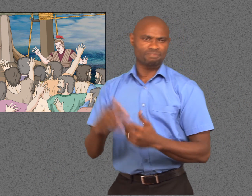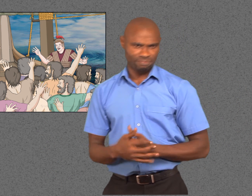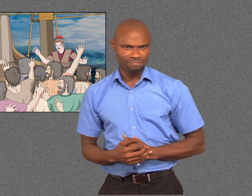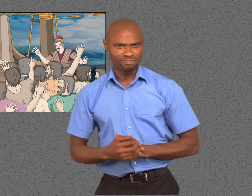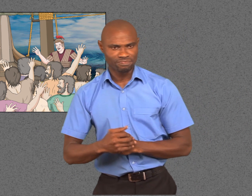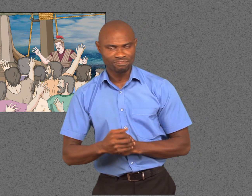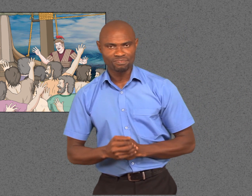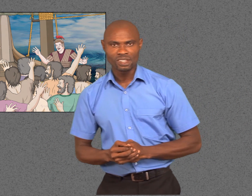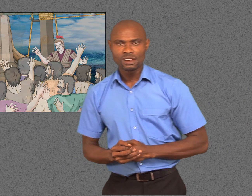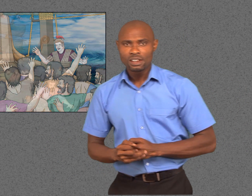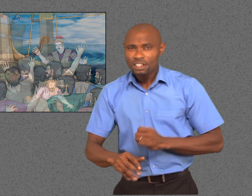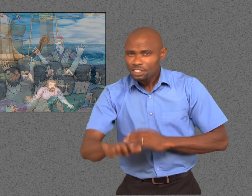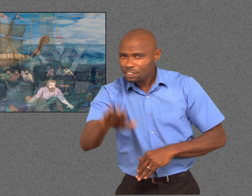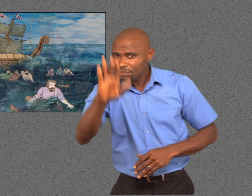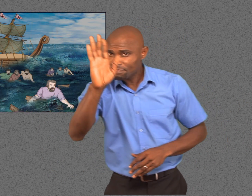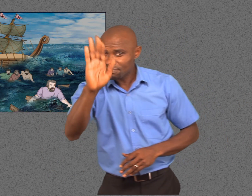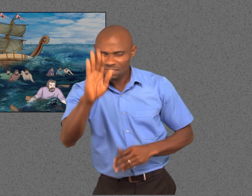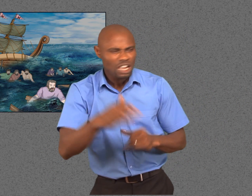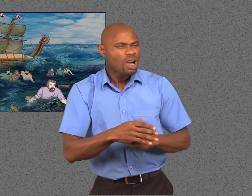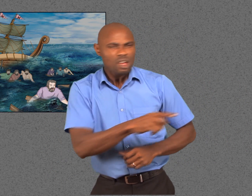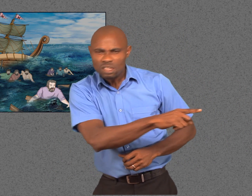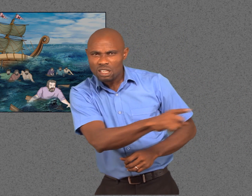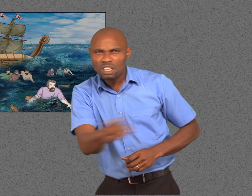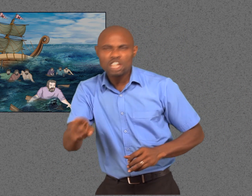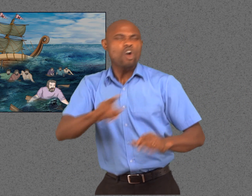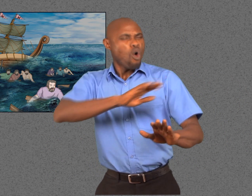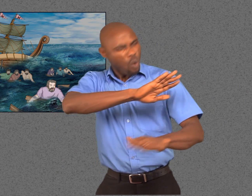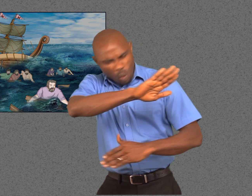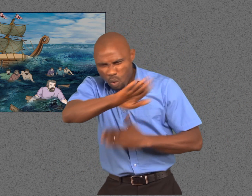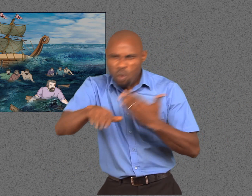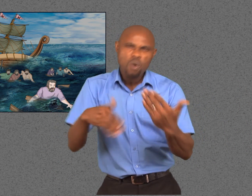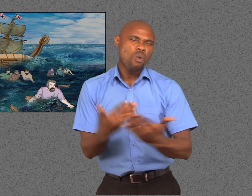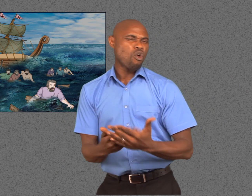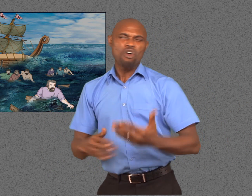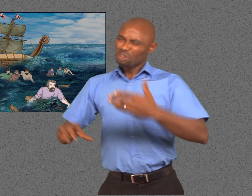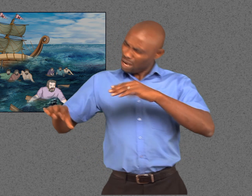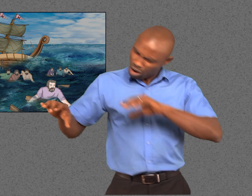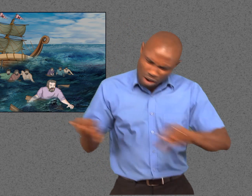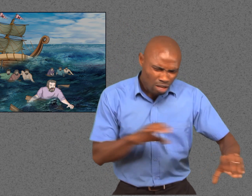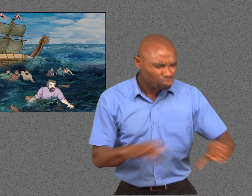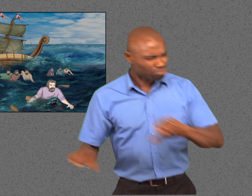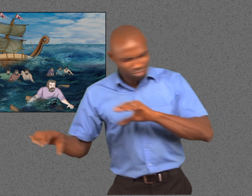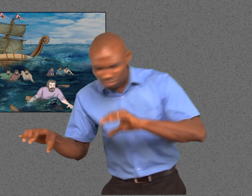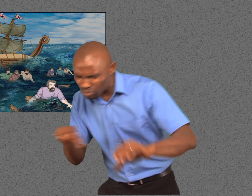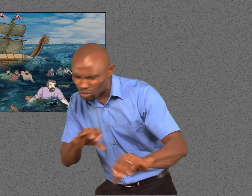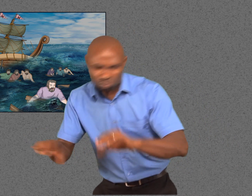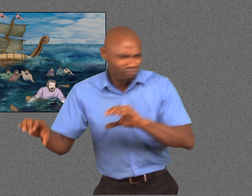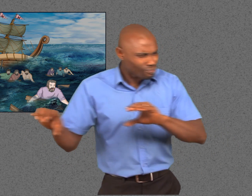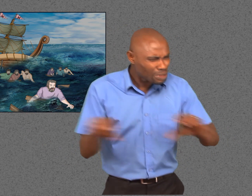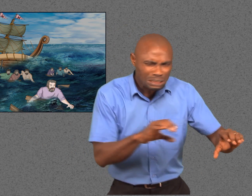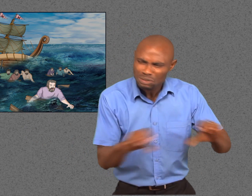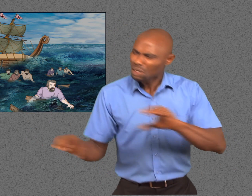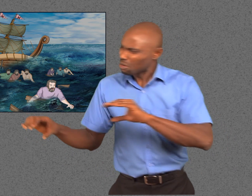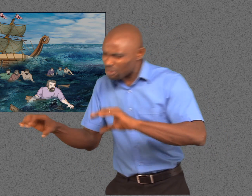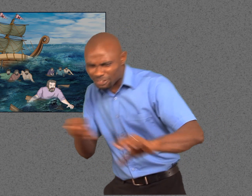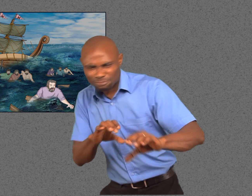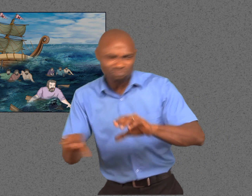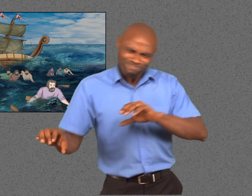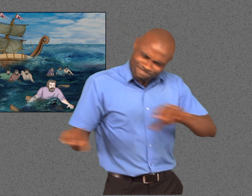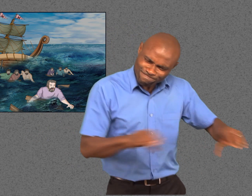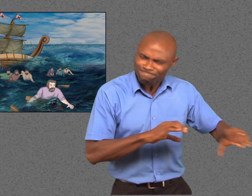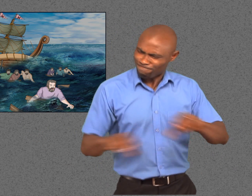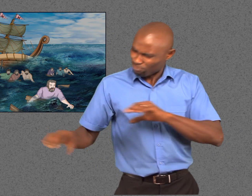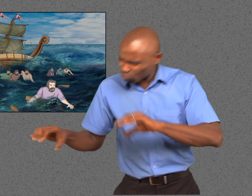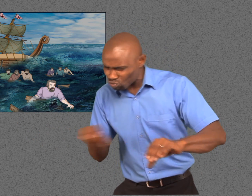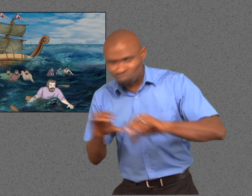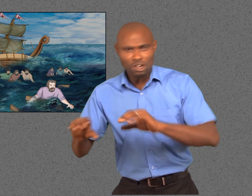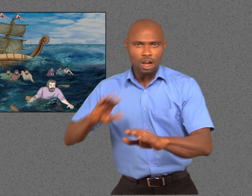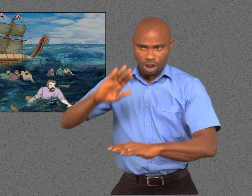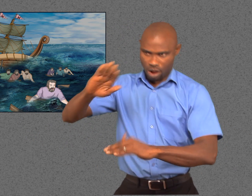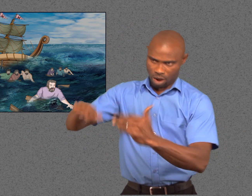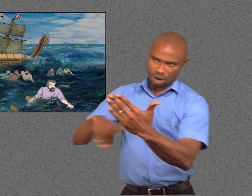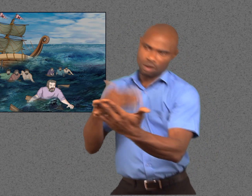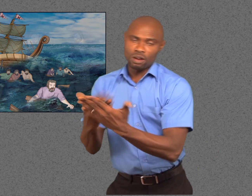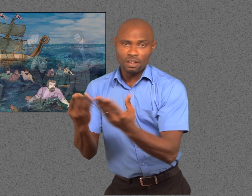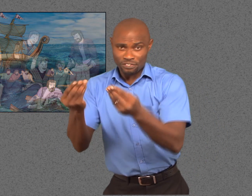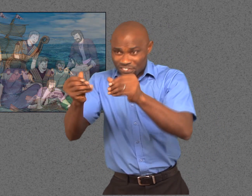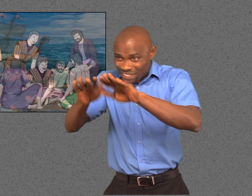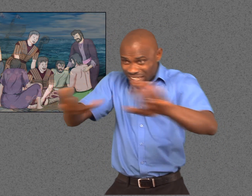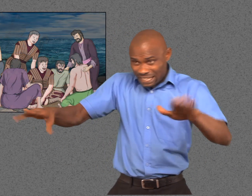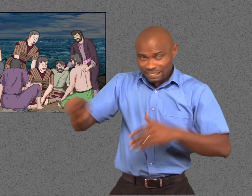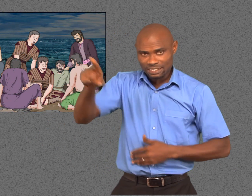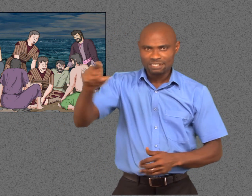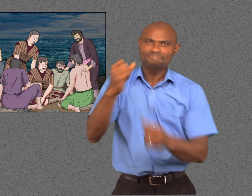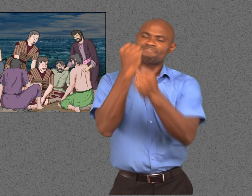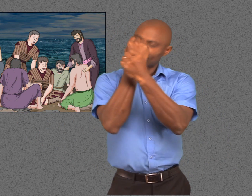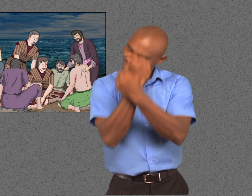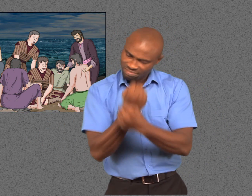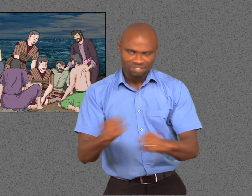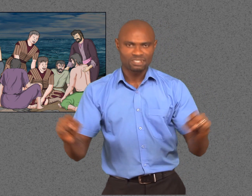He commanded those who could swim to jump overboard first and get to land. The rest were to follow on planks and various parts of the ship.